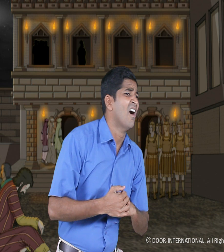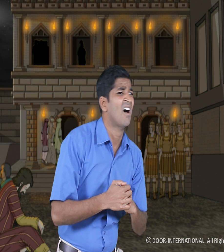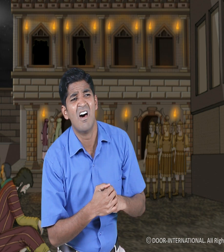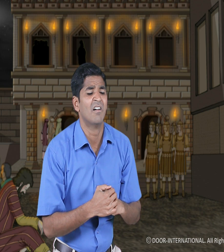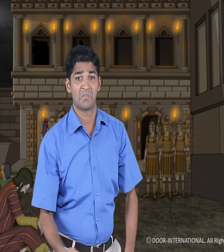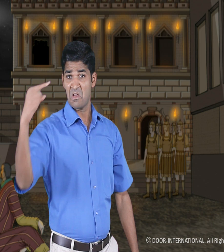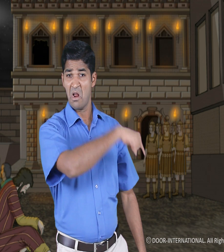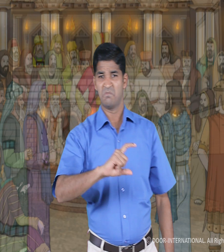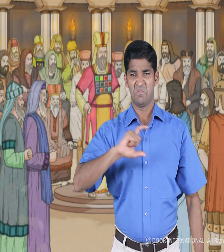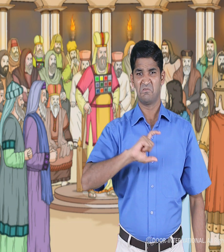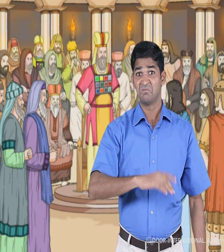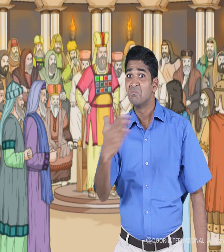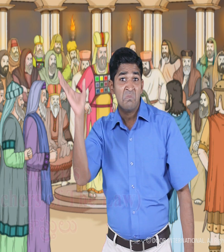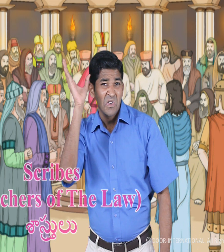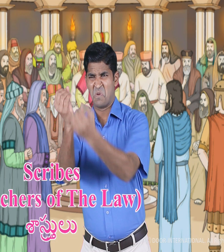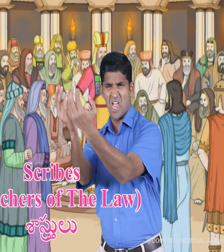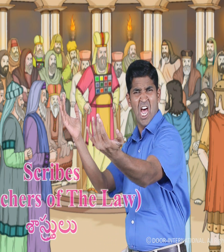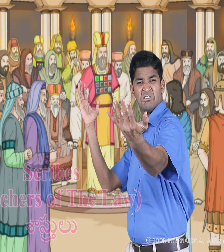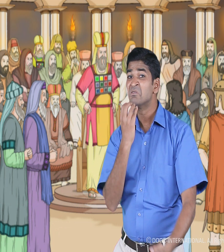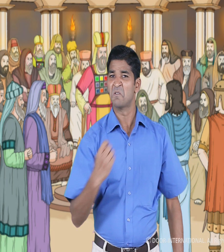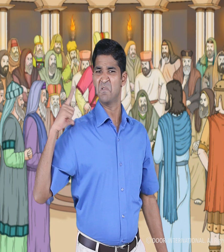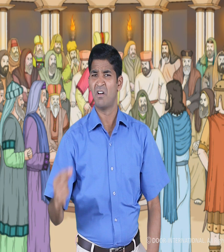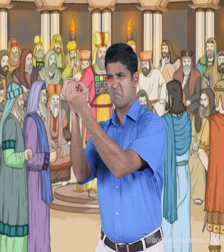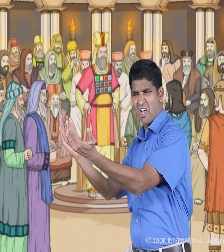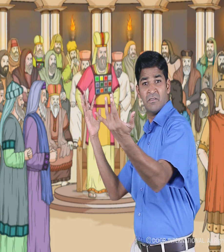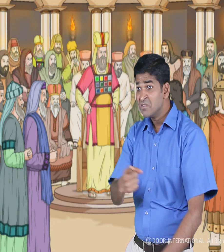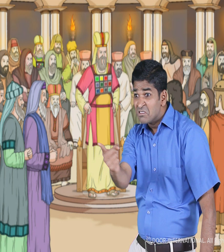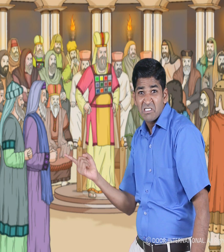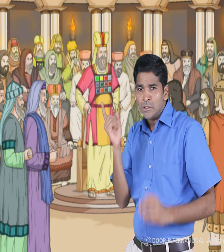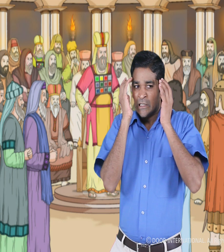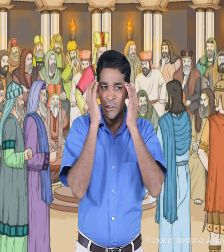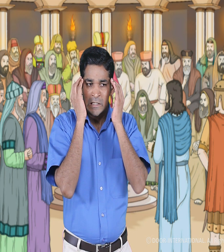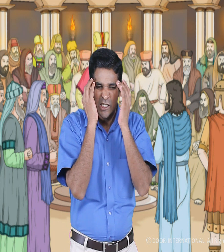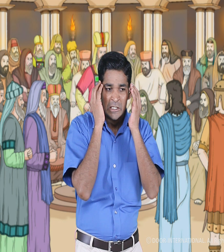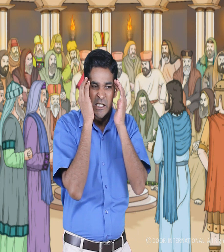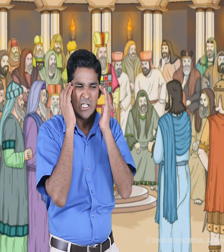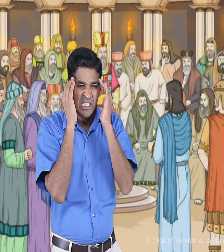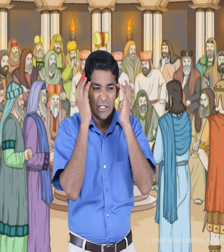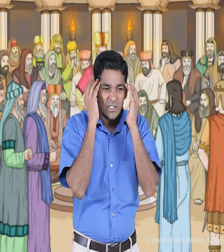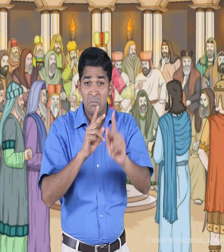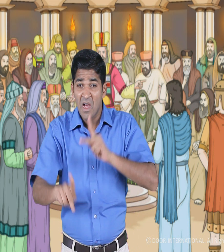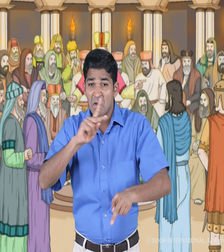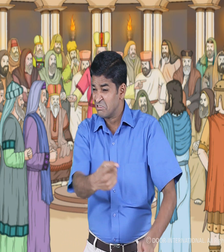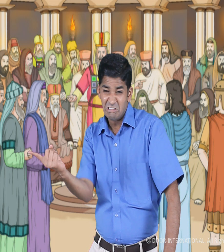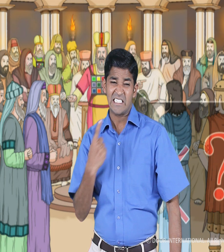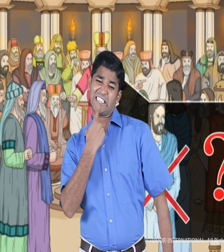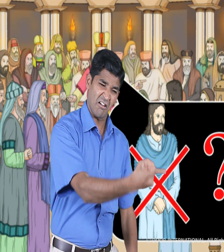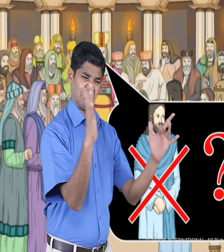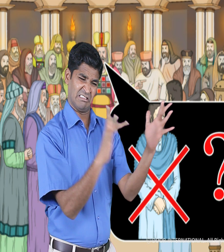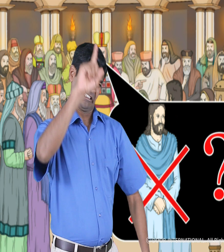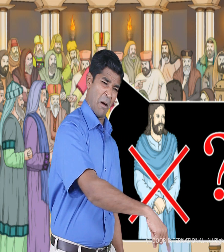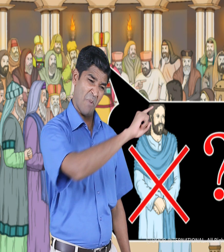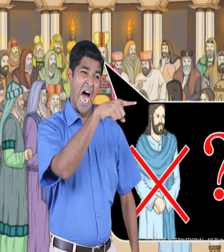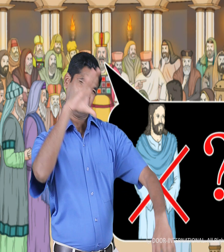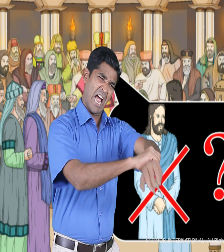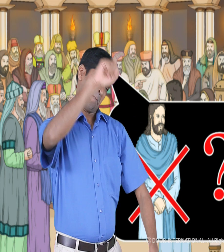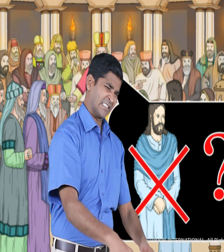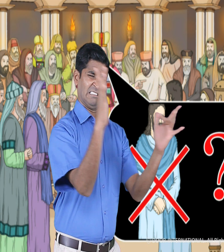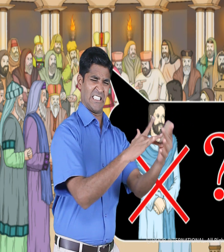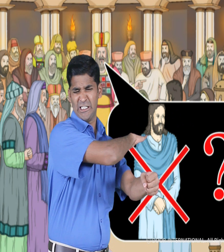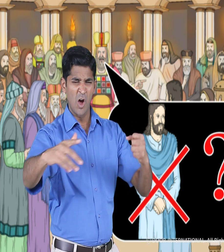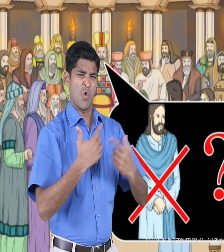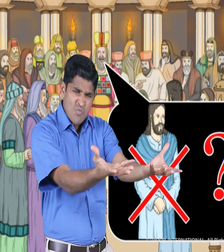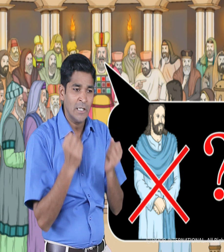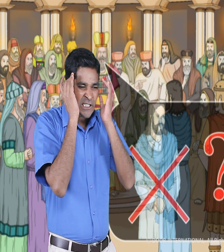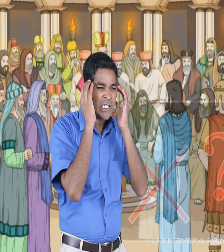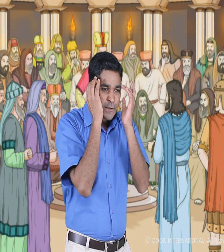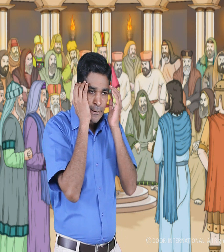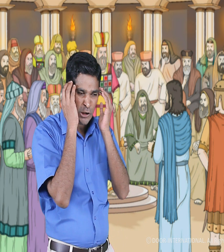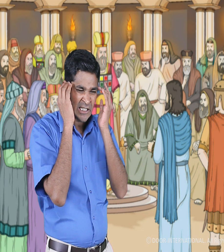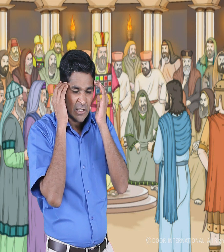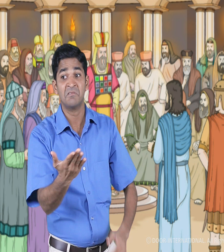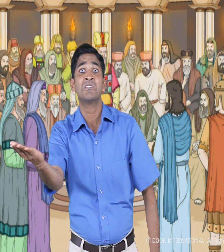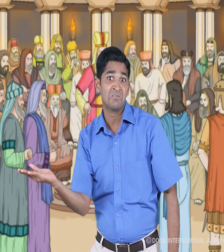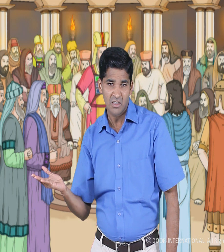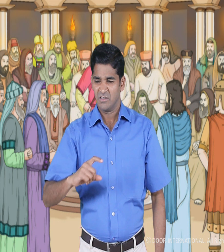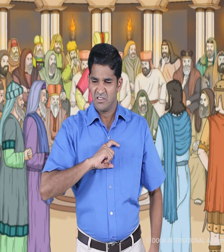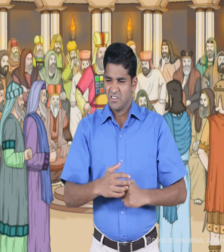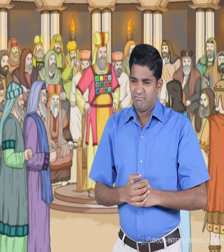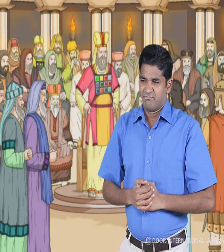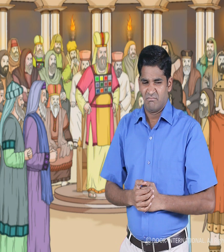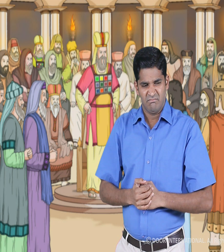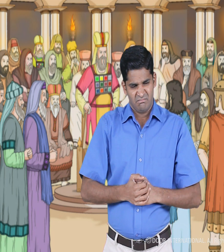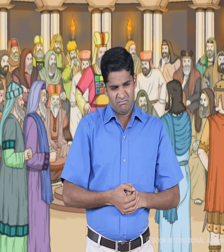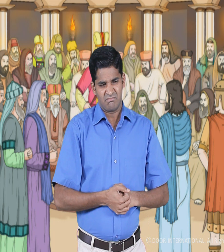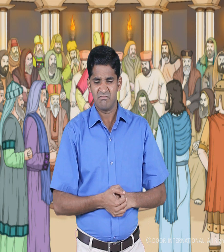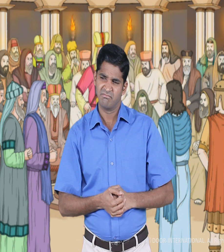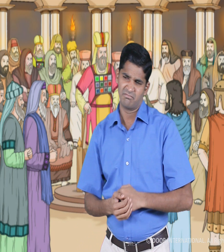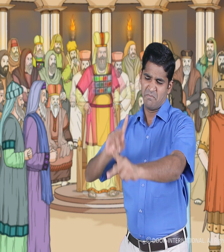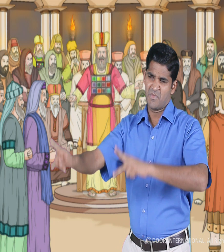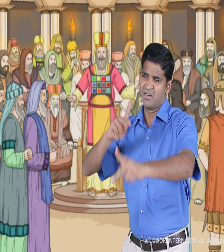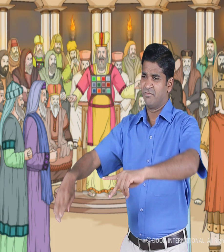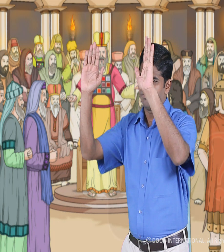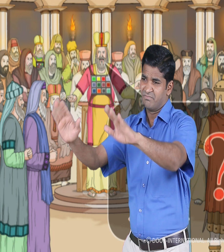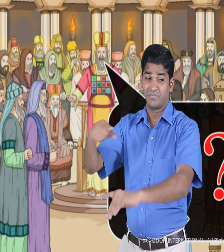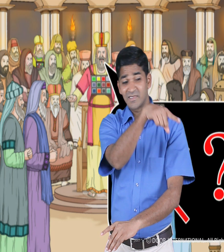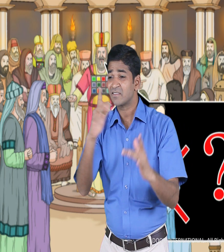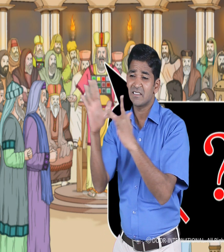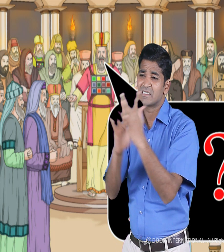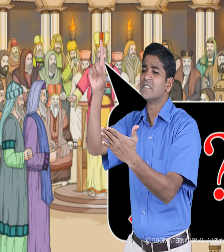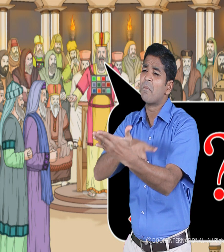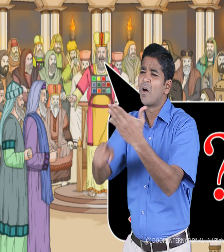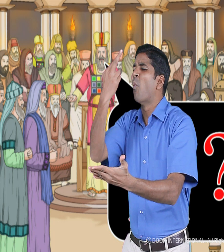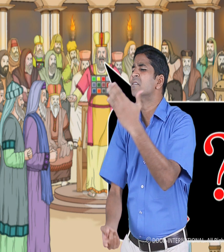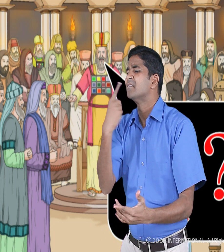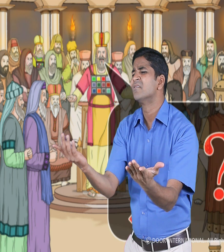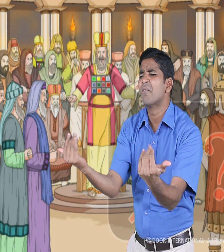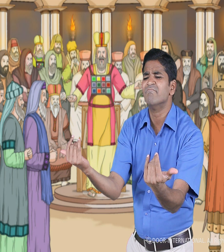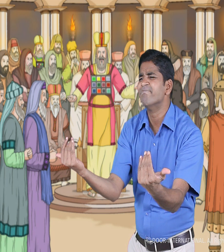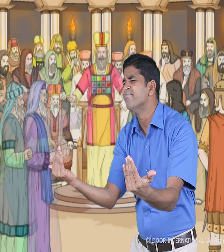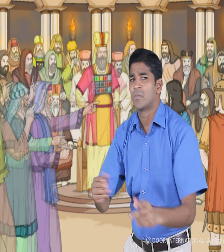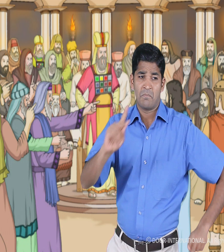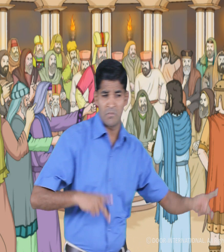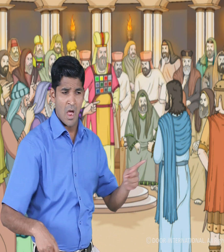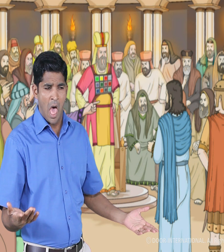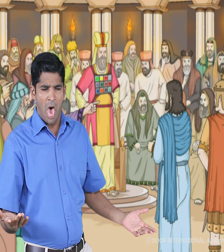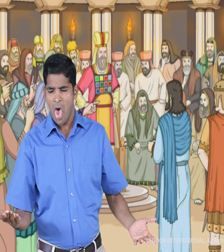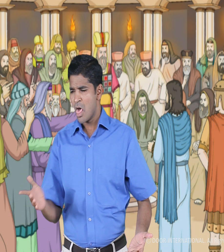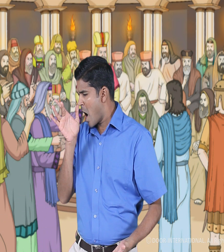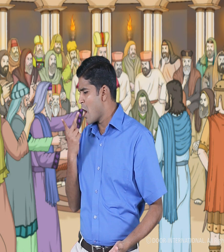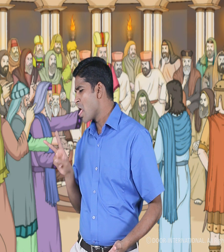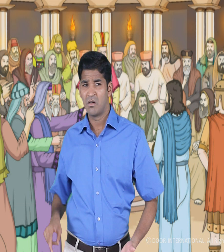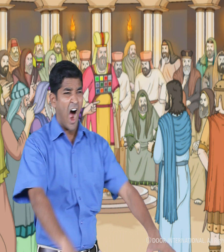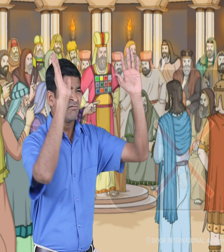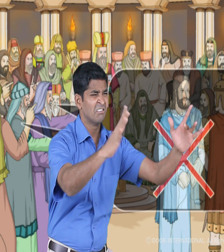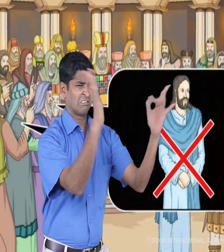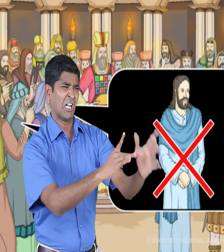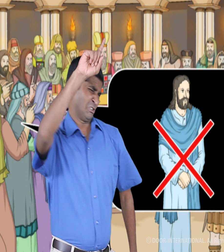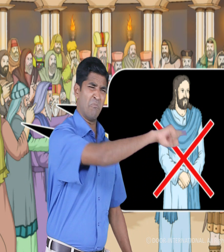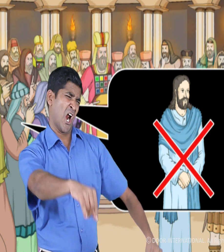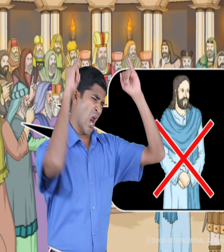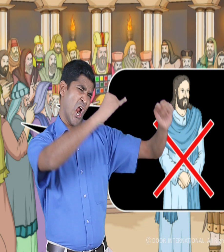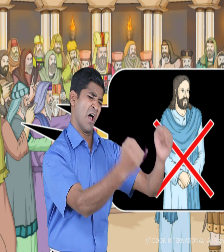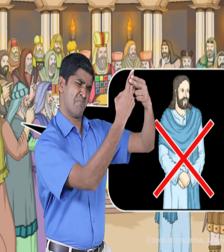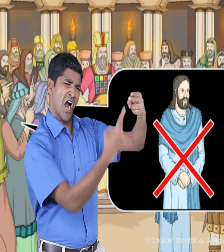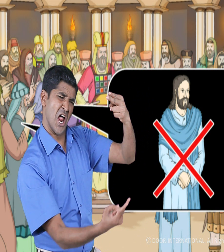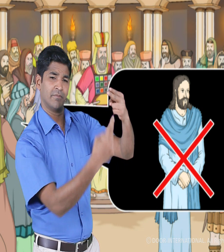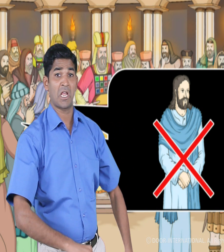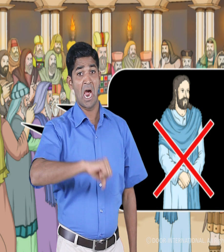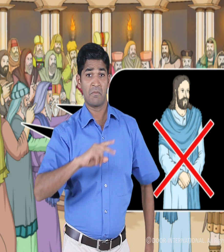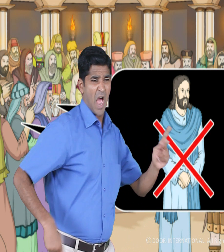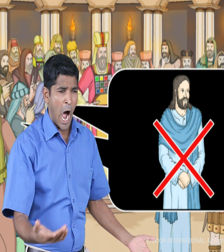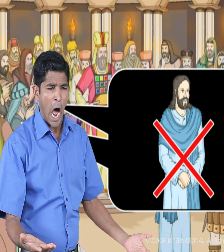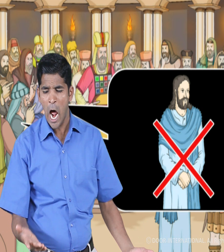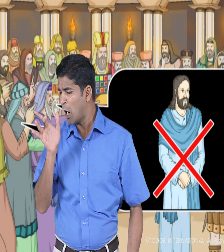Now the chief priests and the whole Sanhedrin were seeking false testimony against Jesus in order to put Him to death.